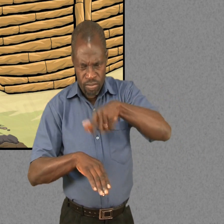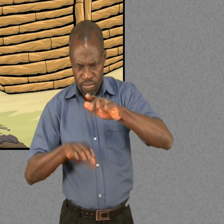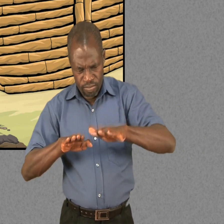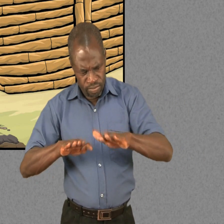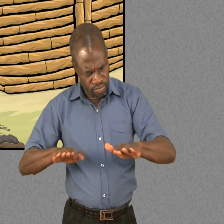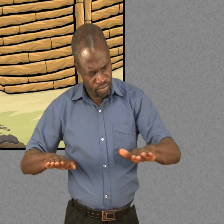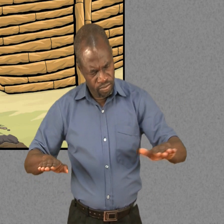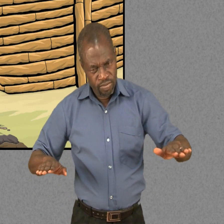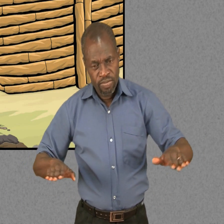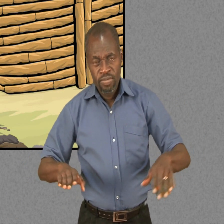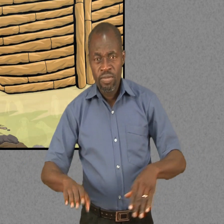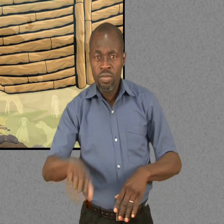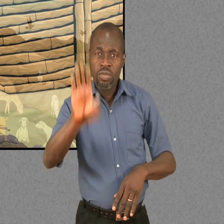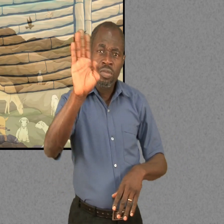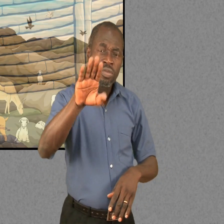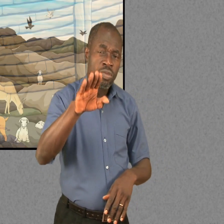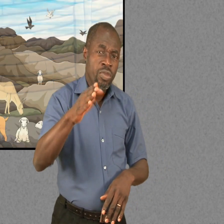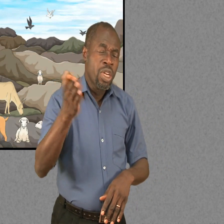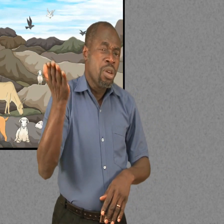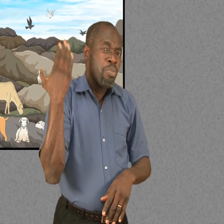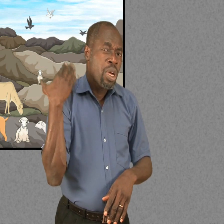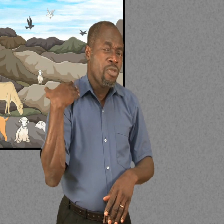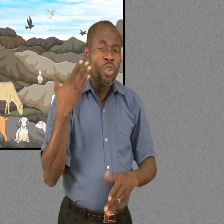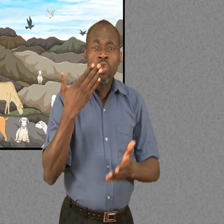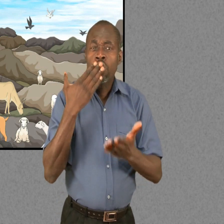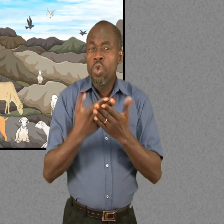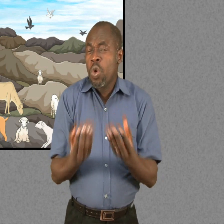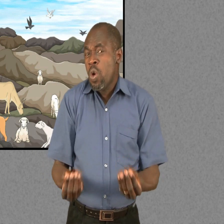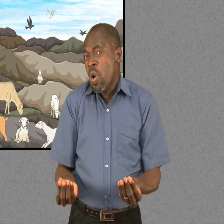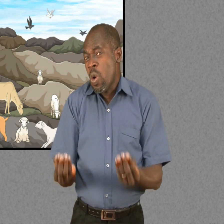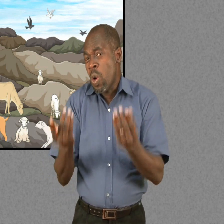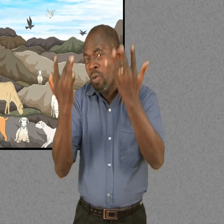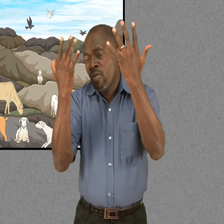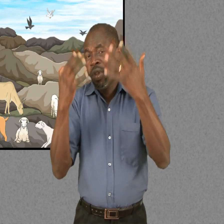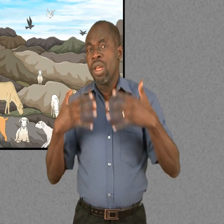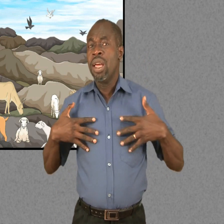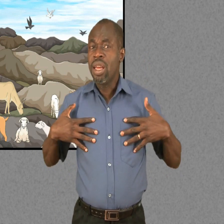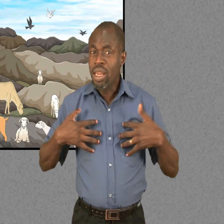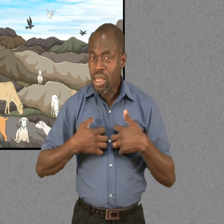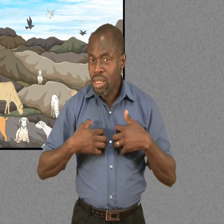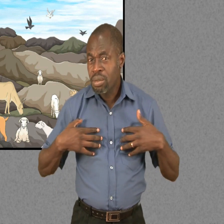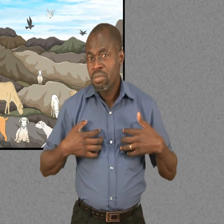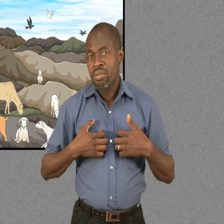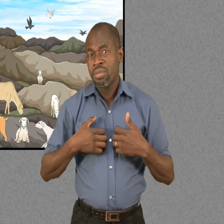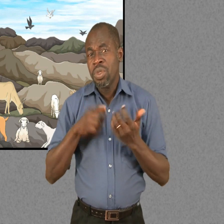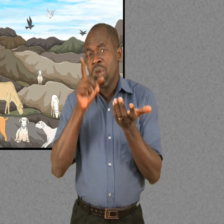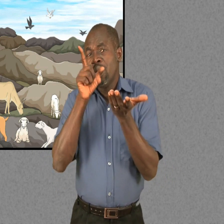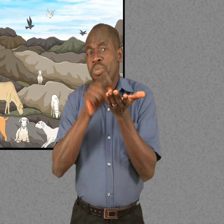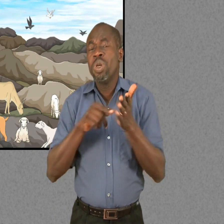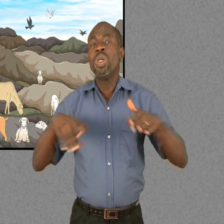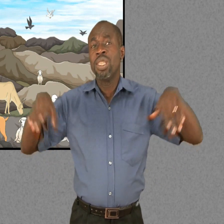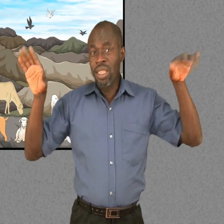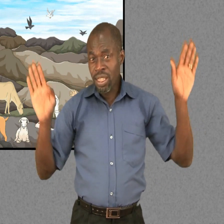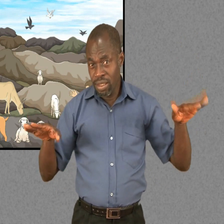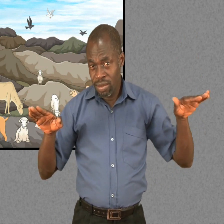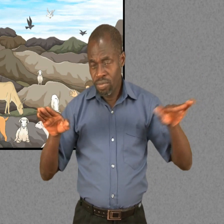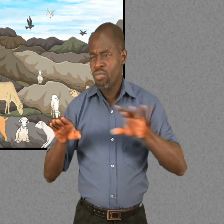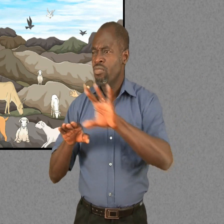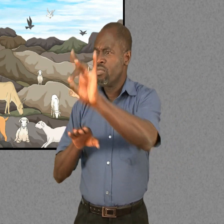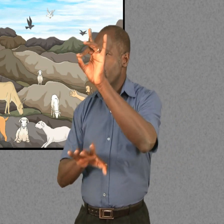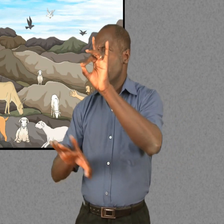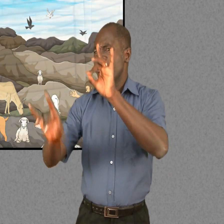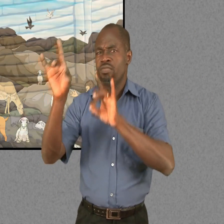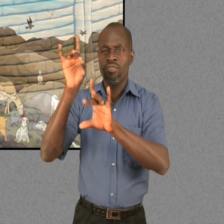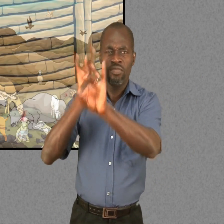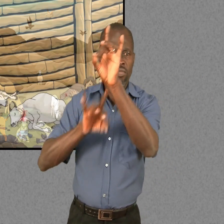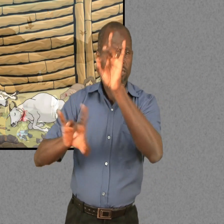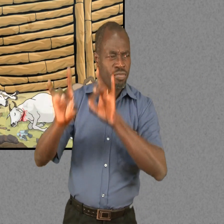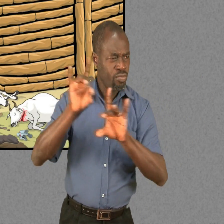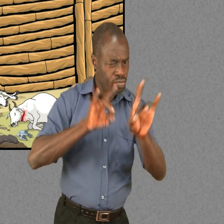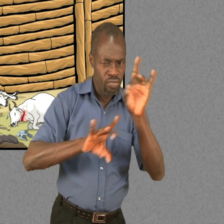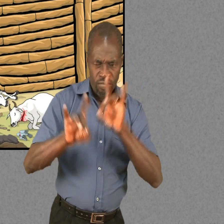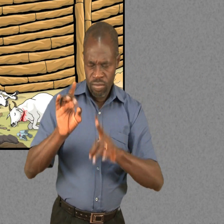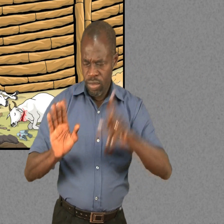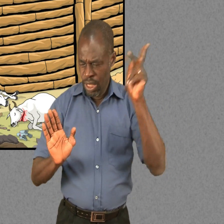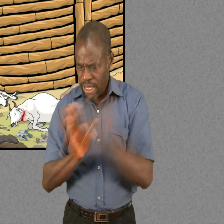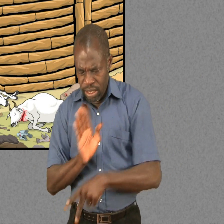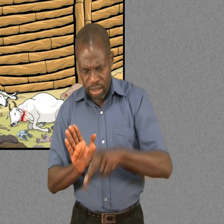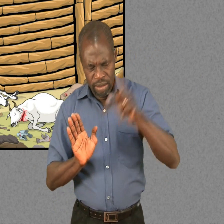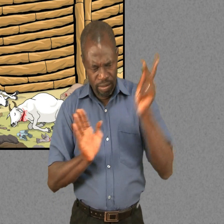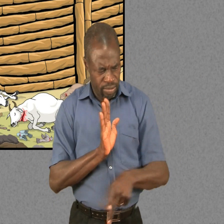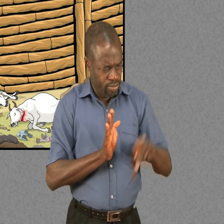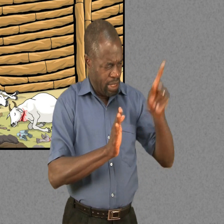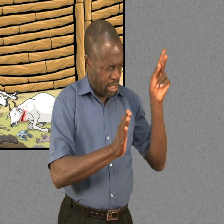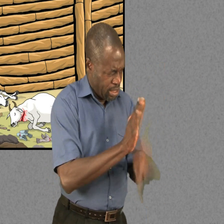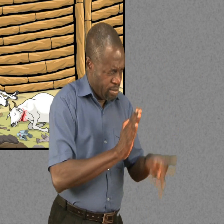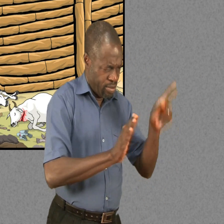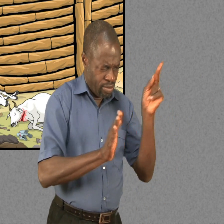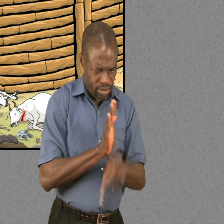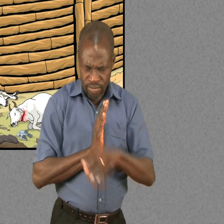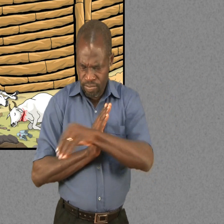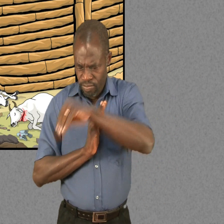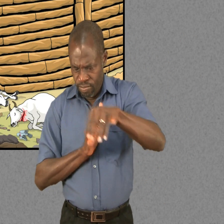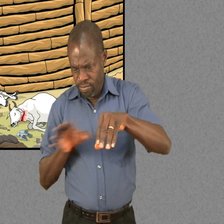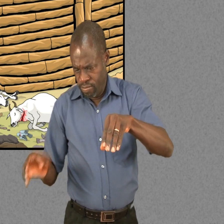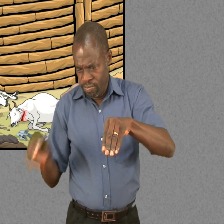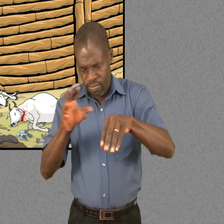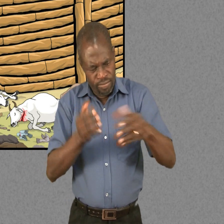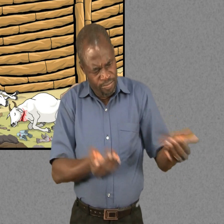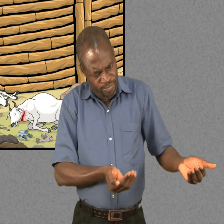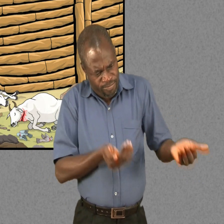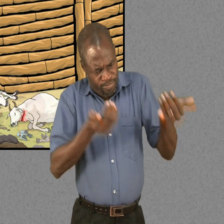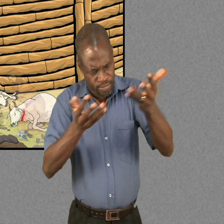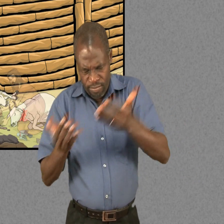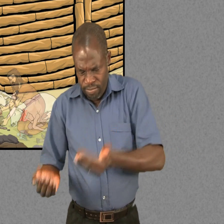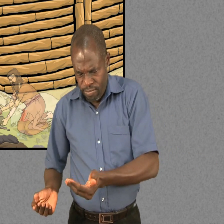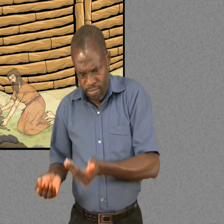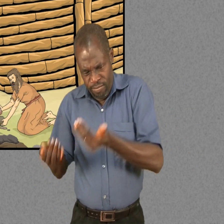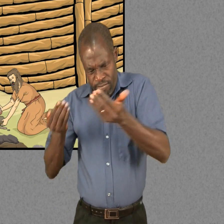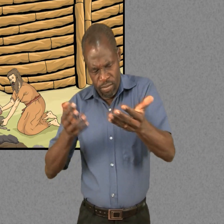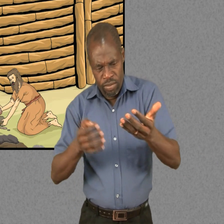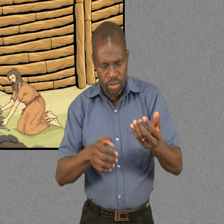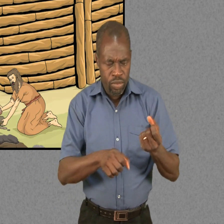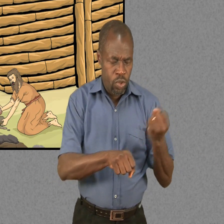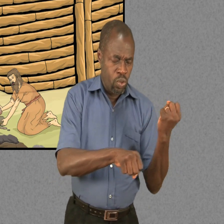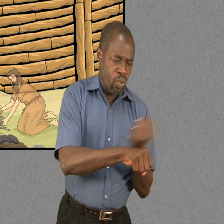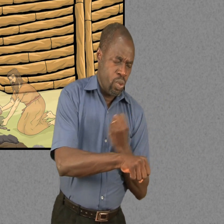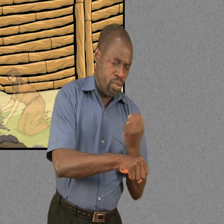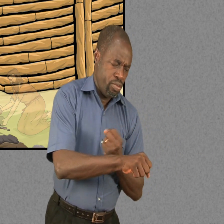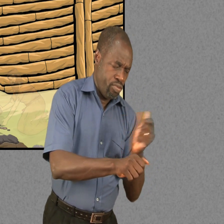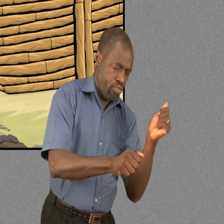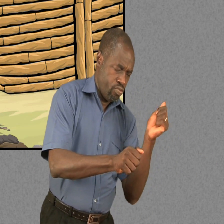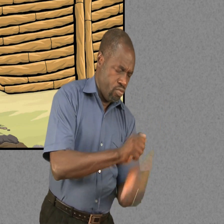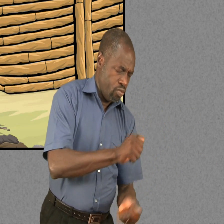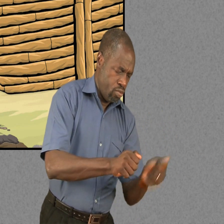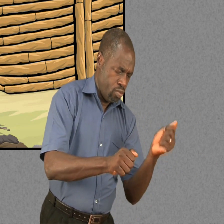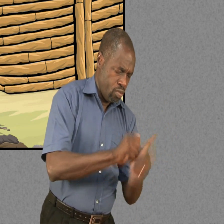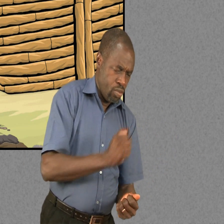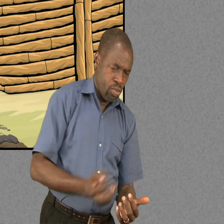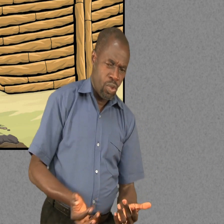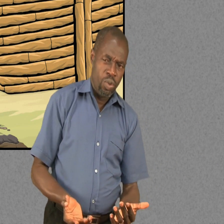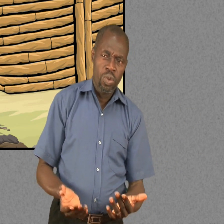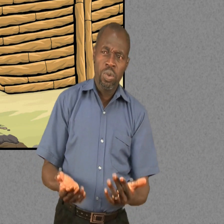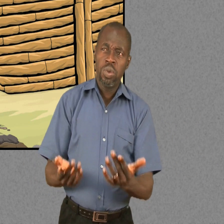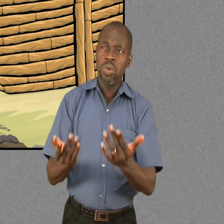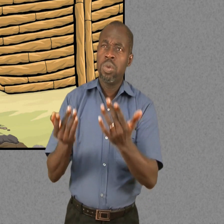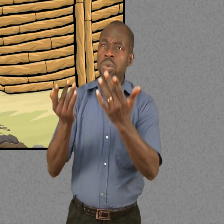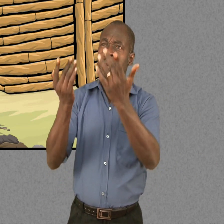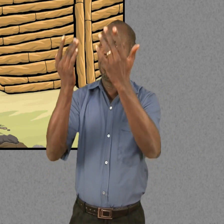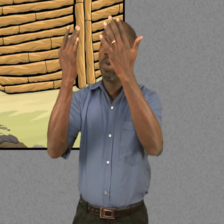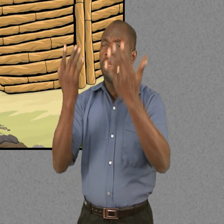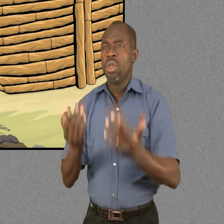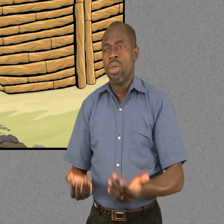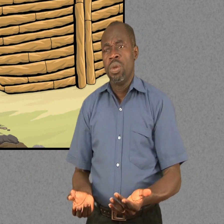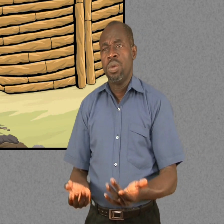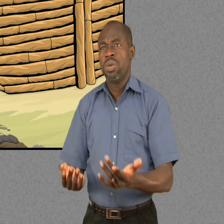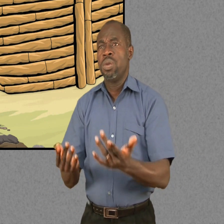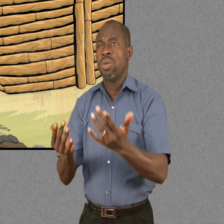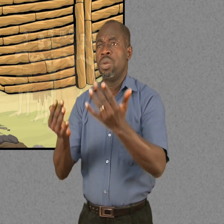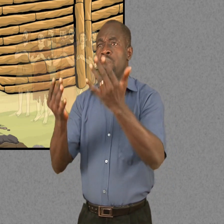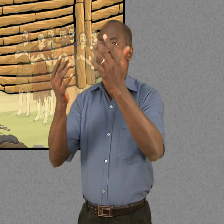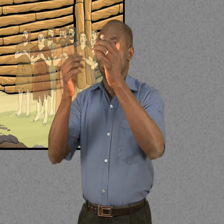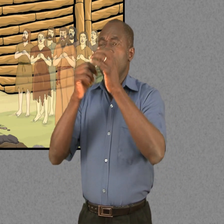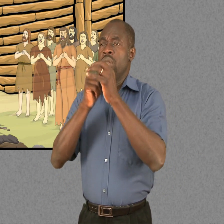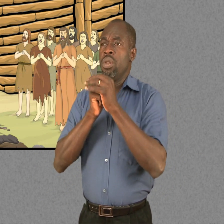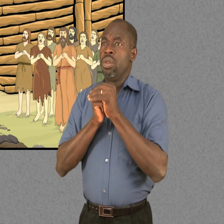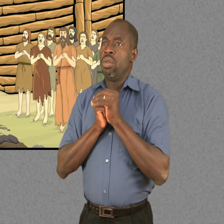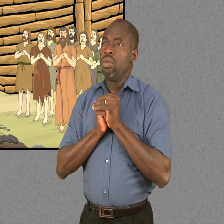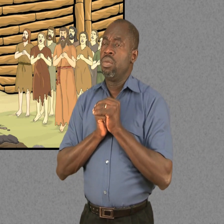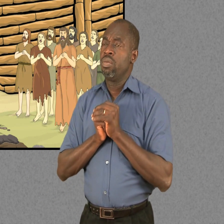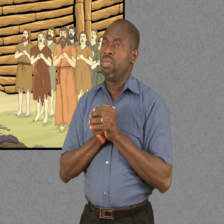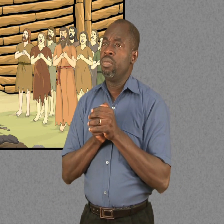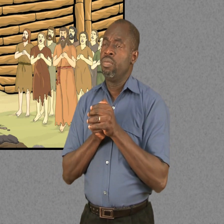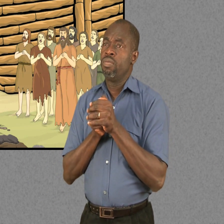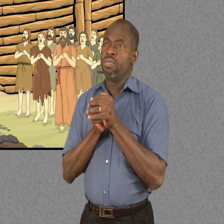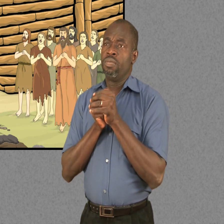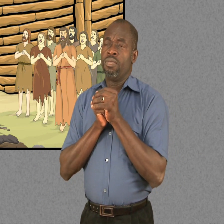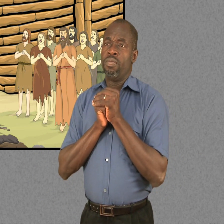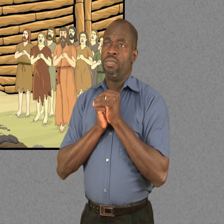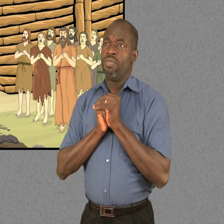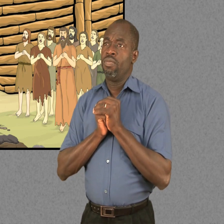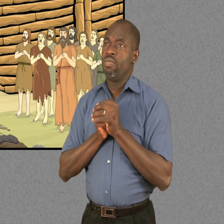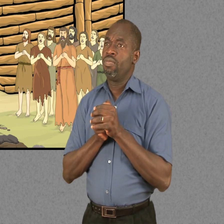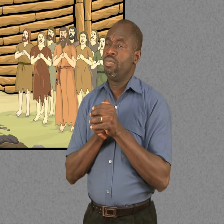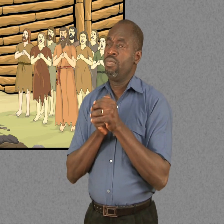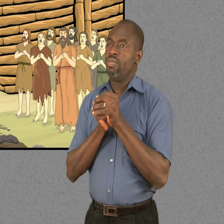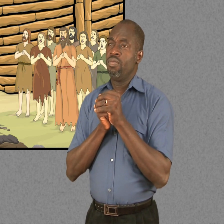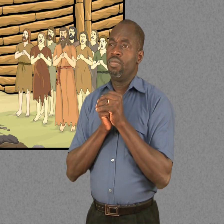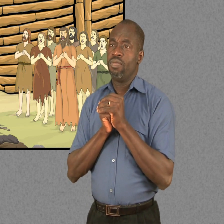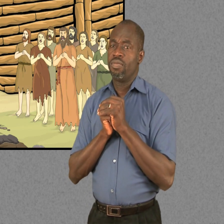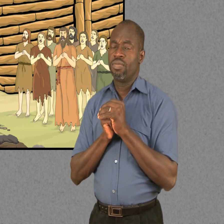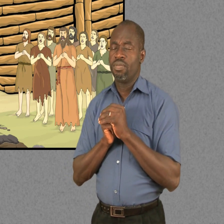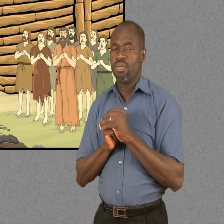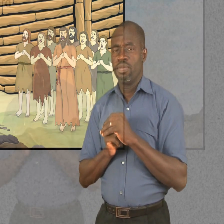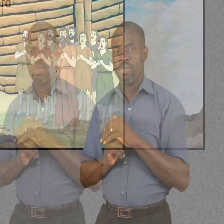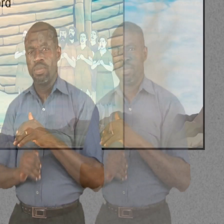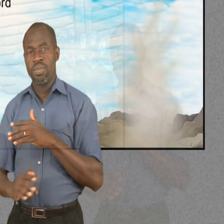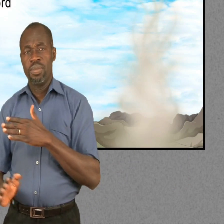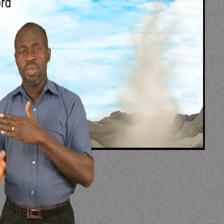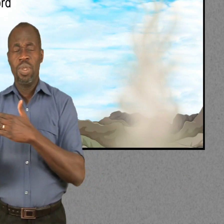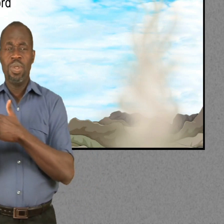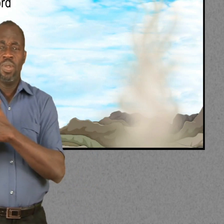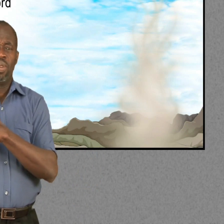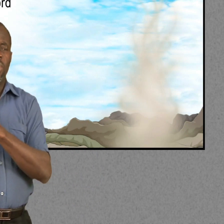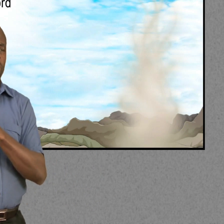And taking from every kind of clean animal and clean bird, he offered burnt offerings on the altar.